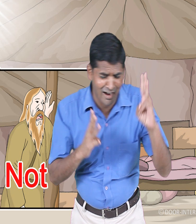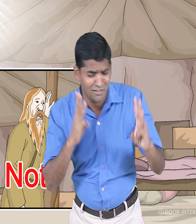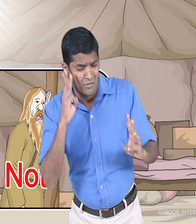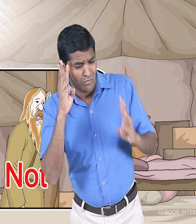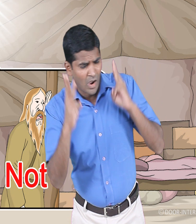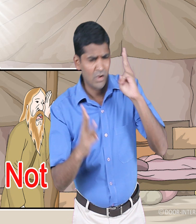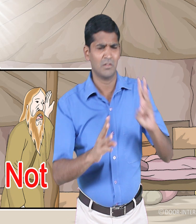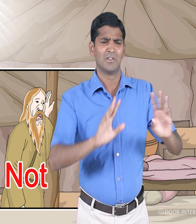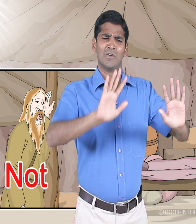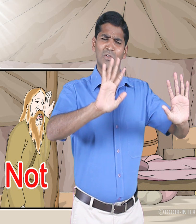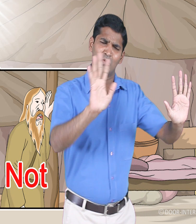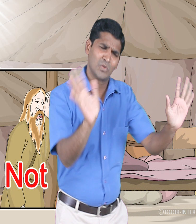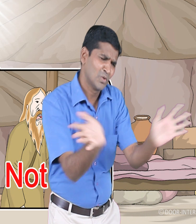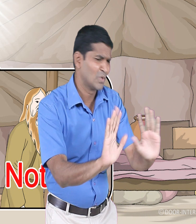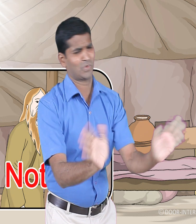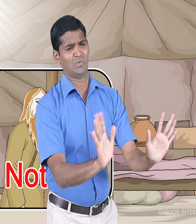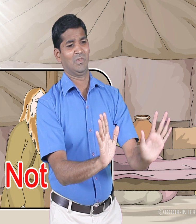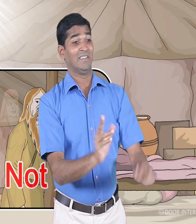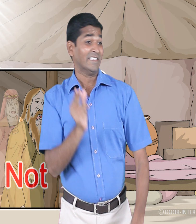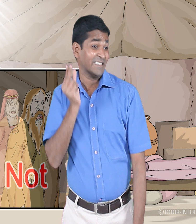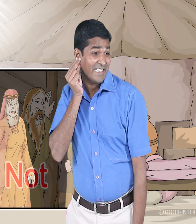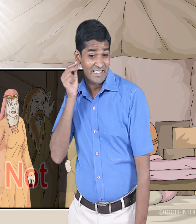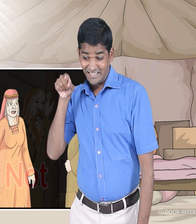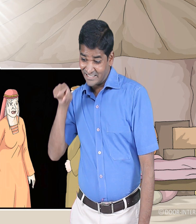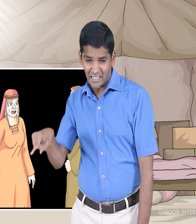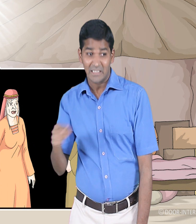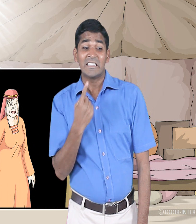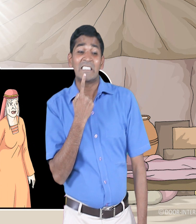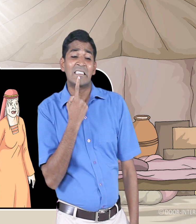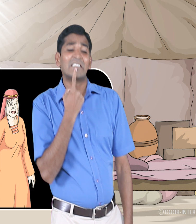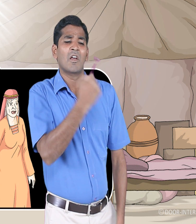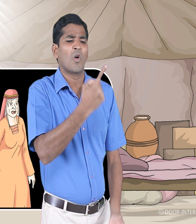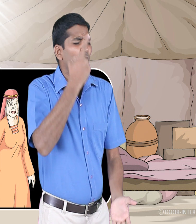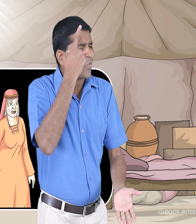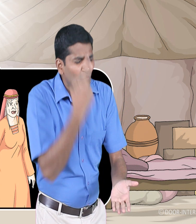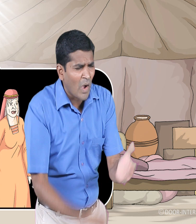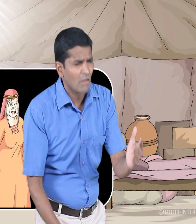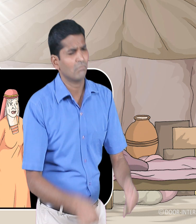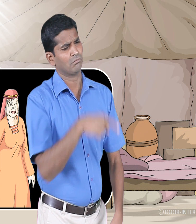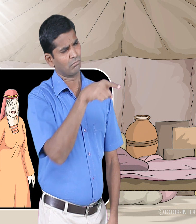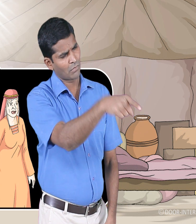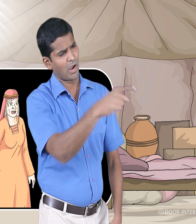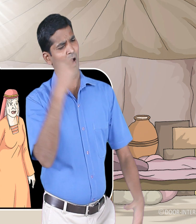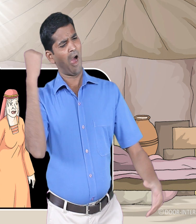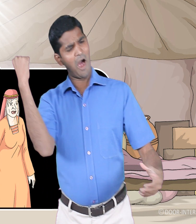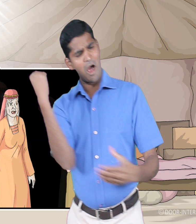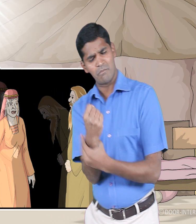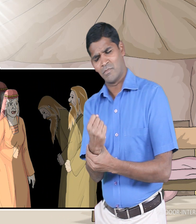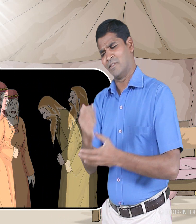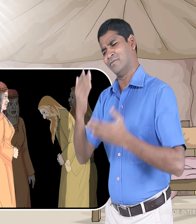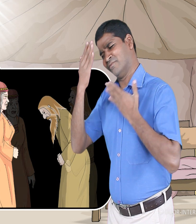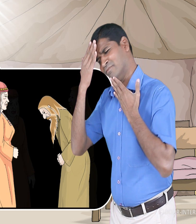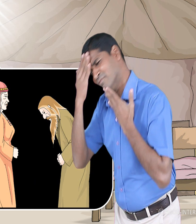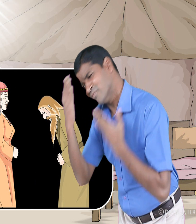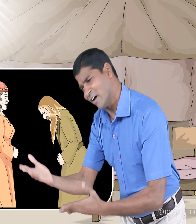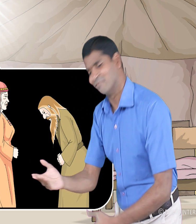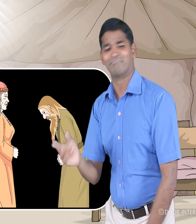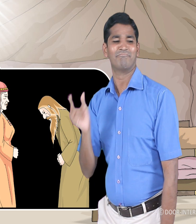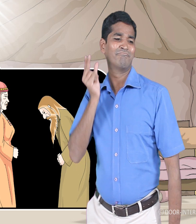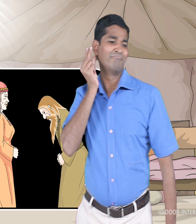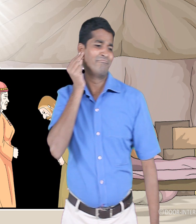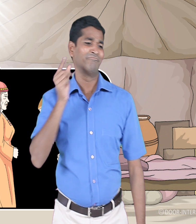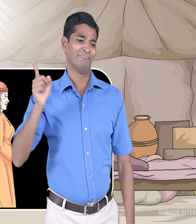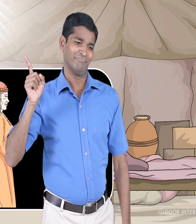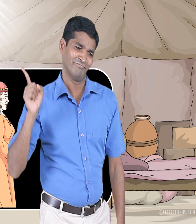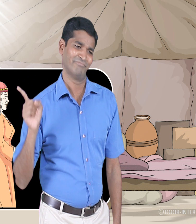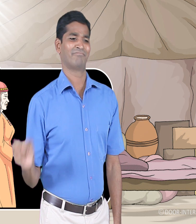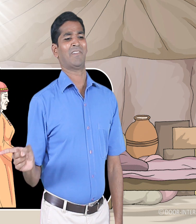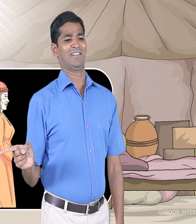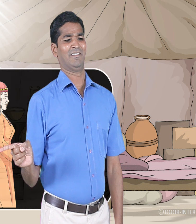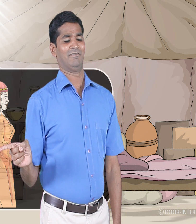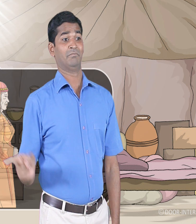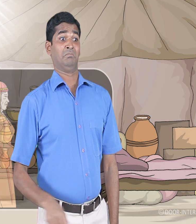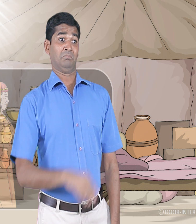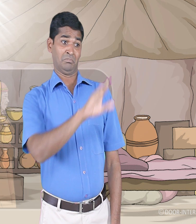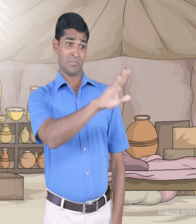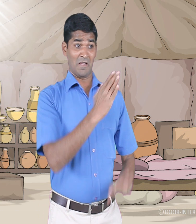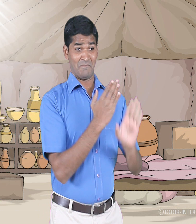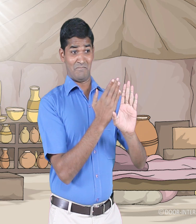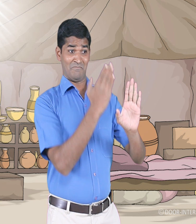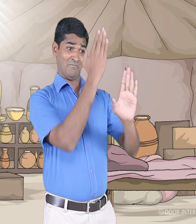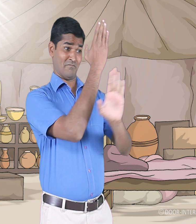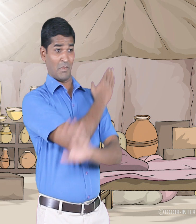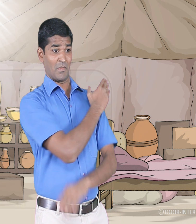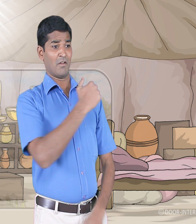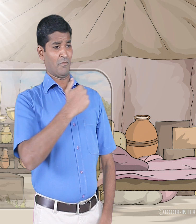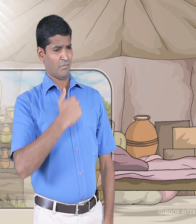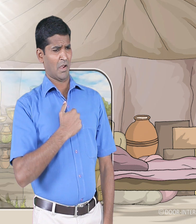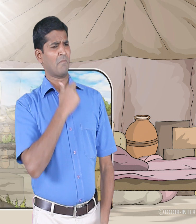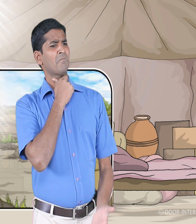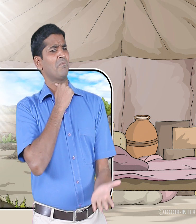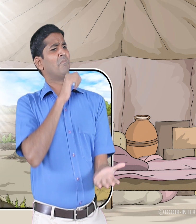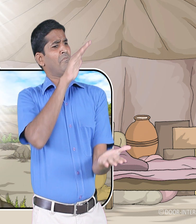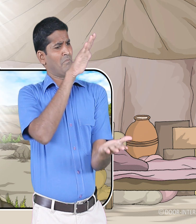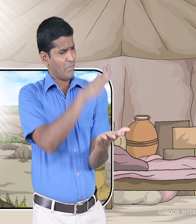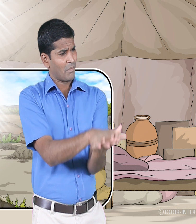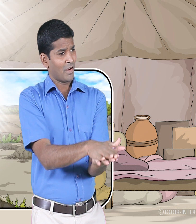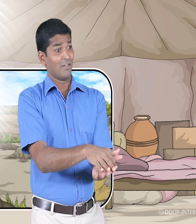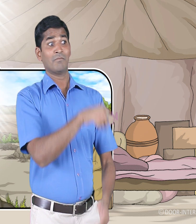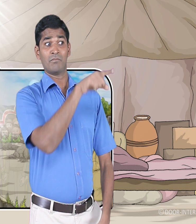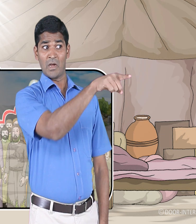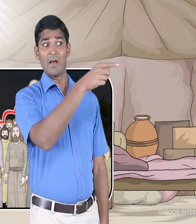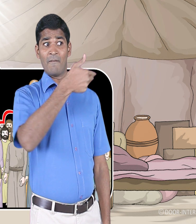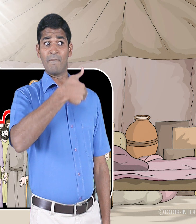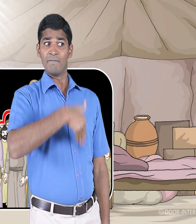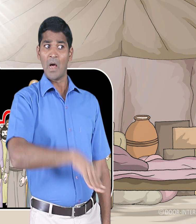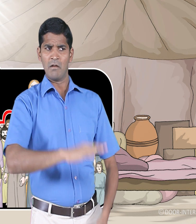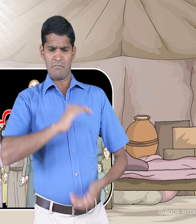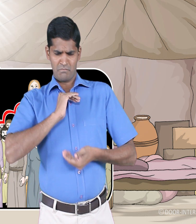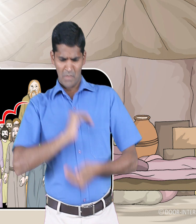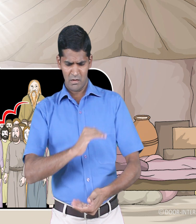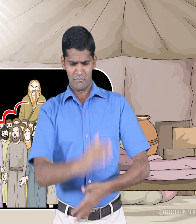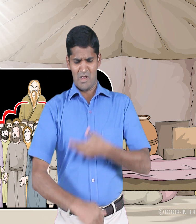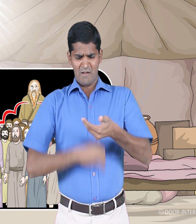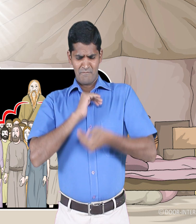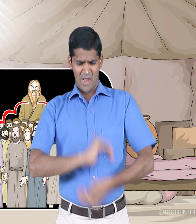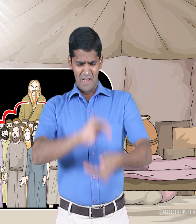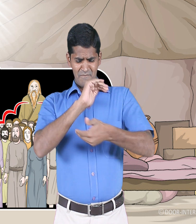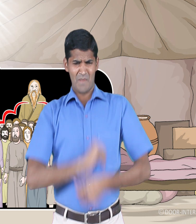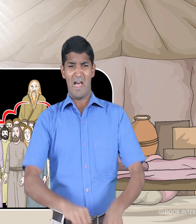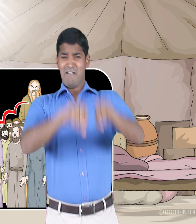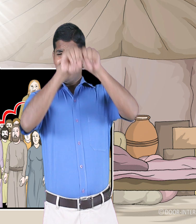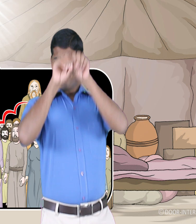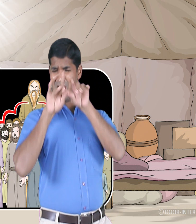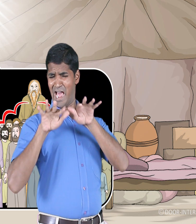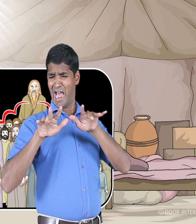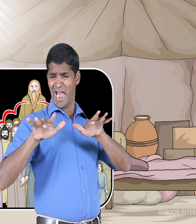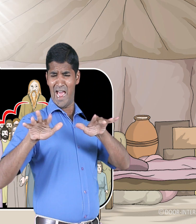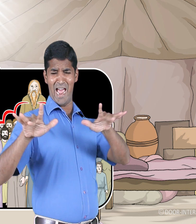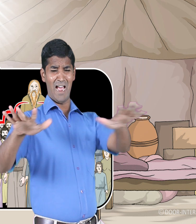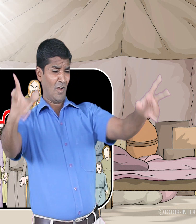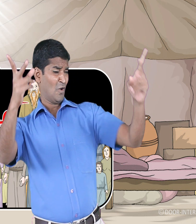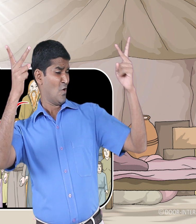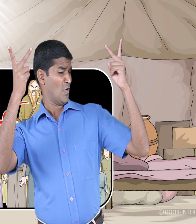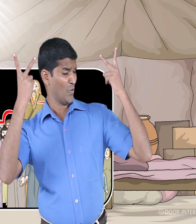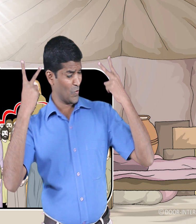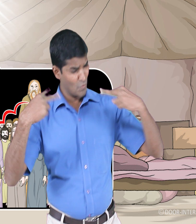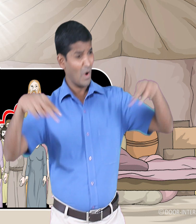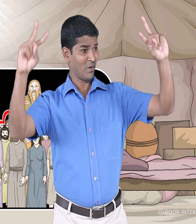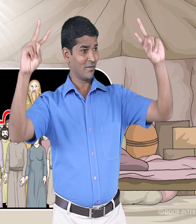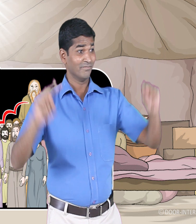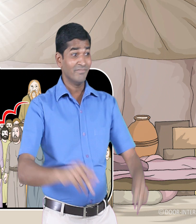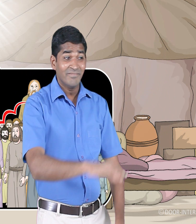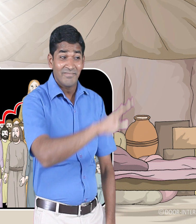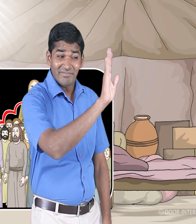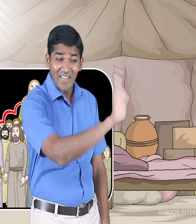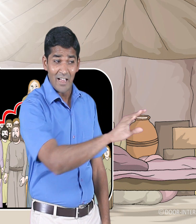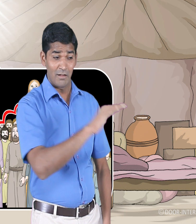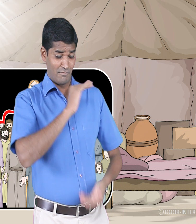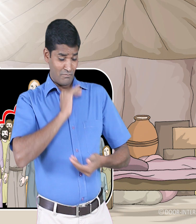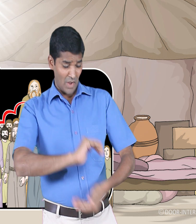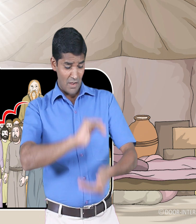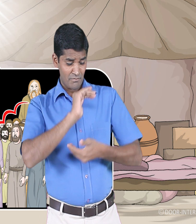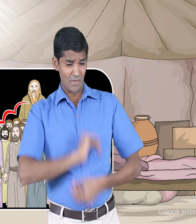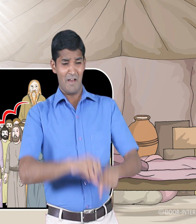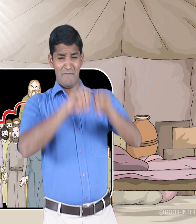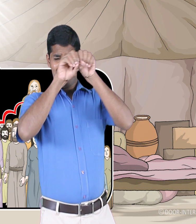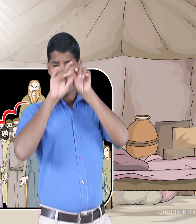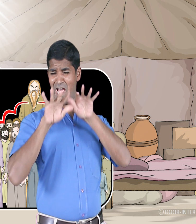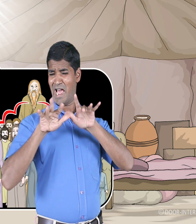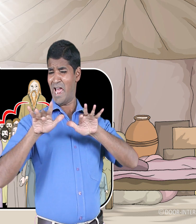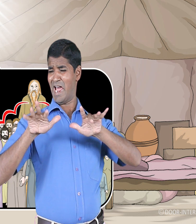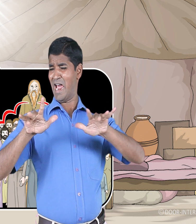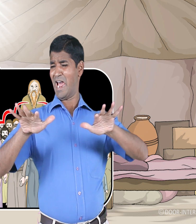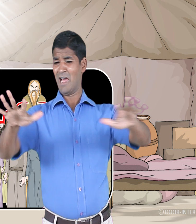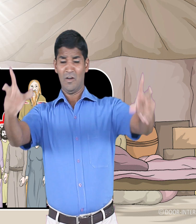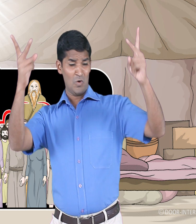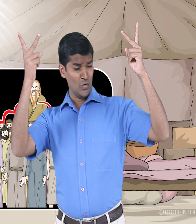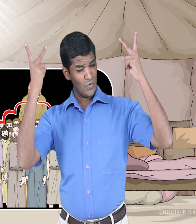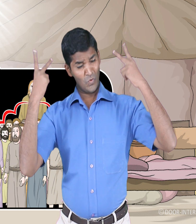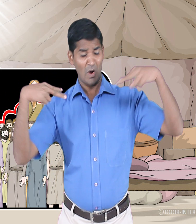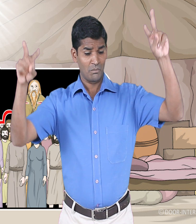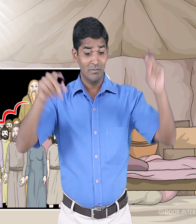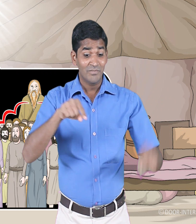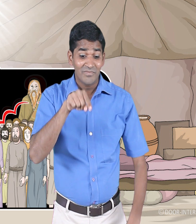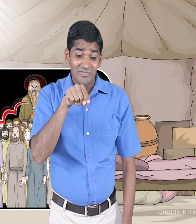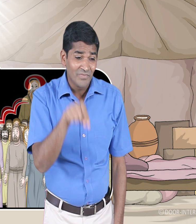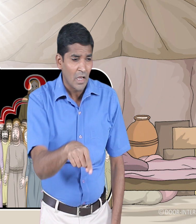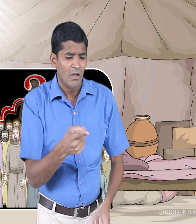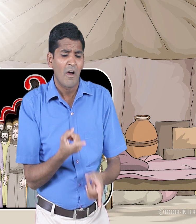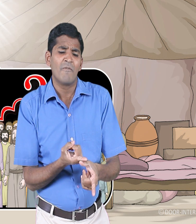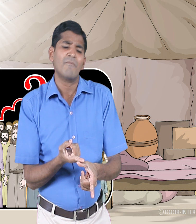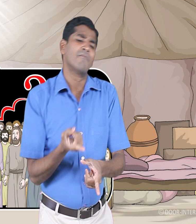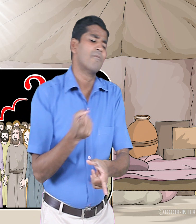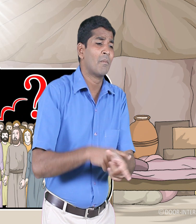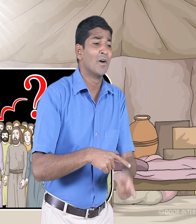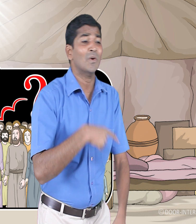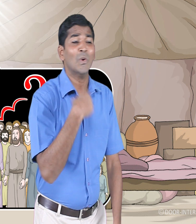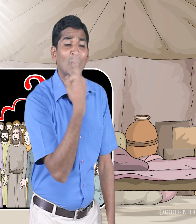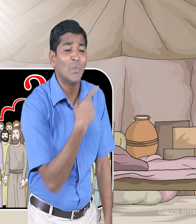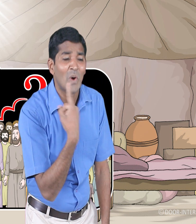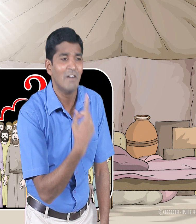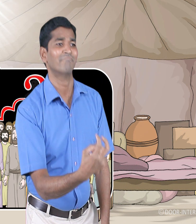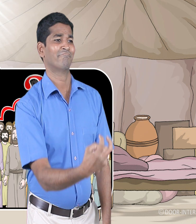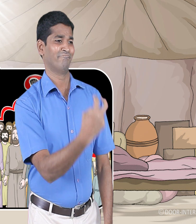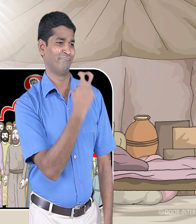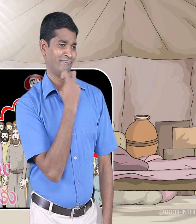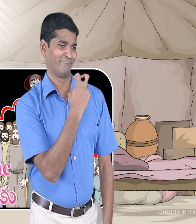Listen to everything that Sarah tells you, for through Isaac your offspring will be reckoned.